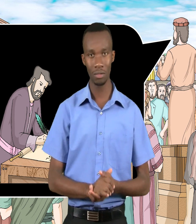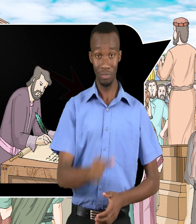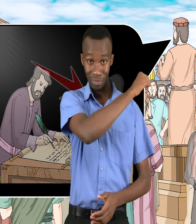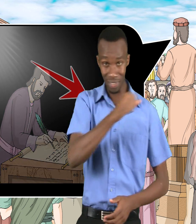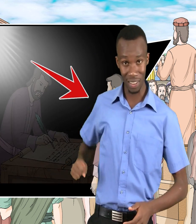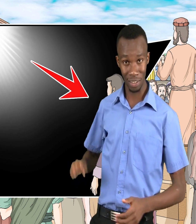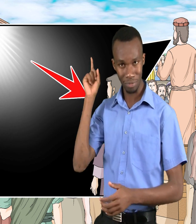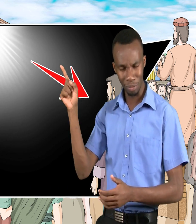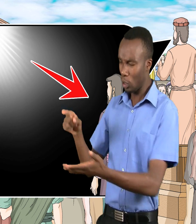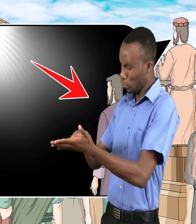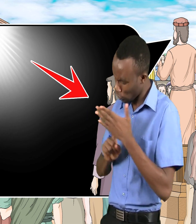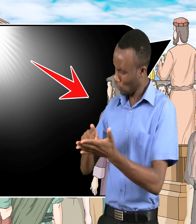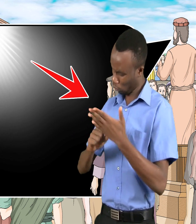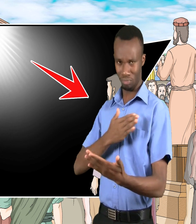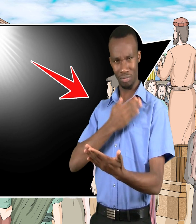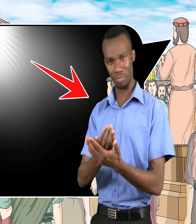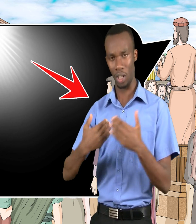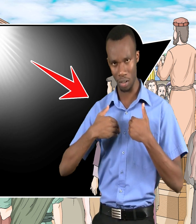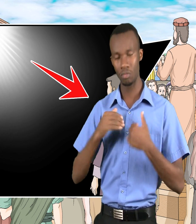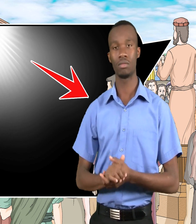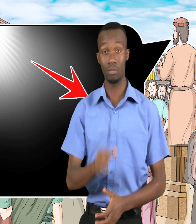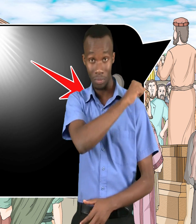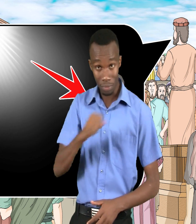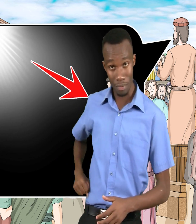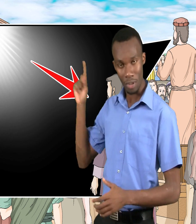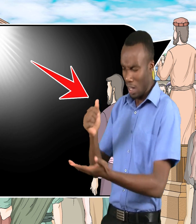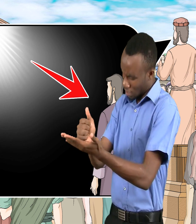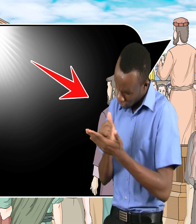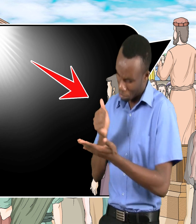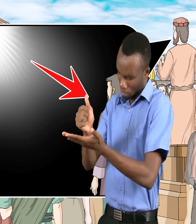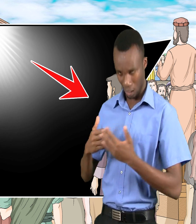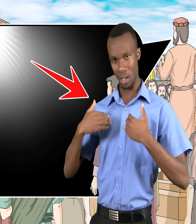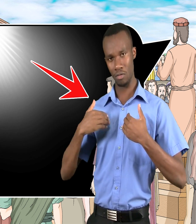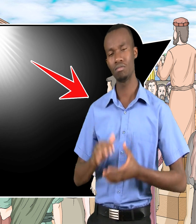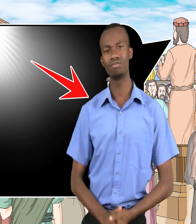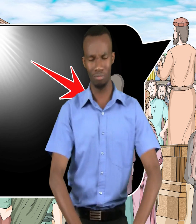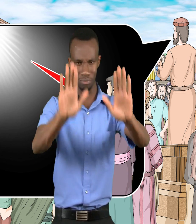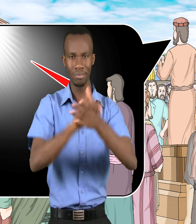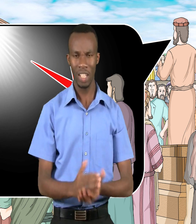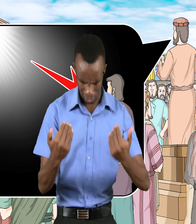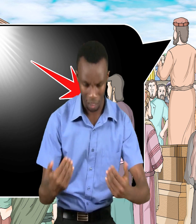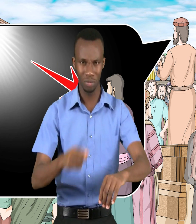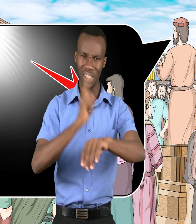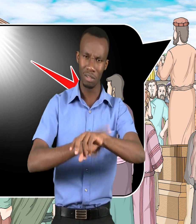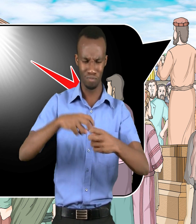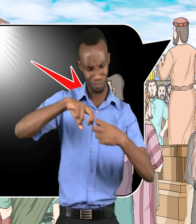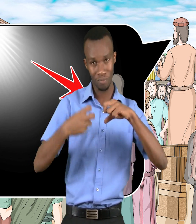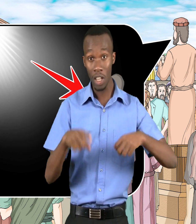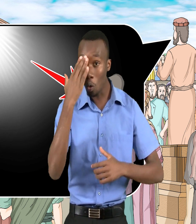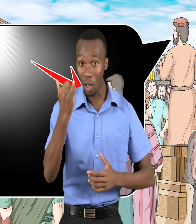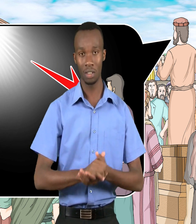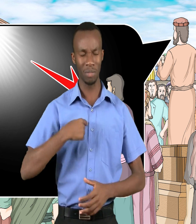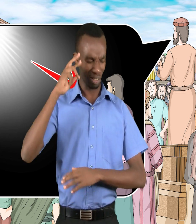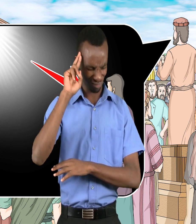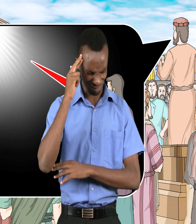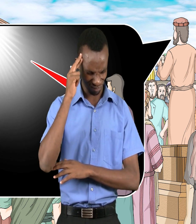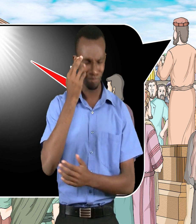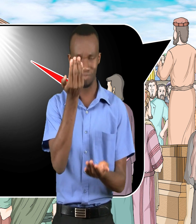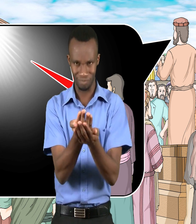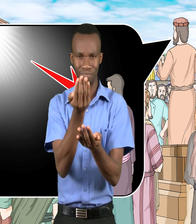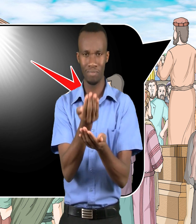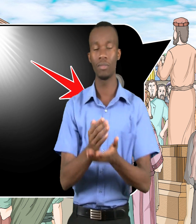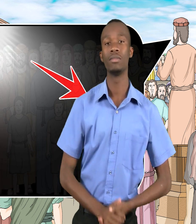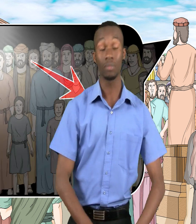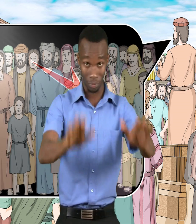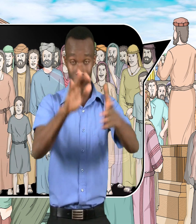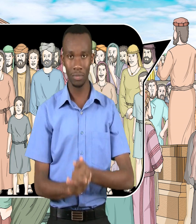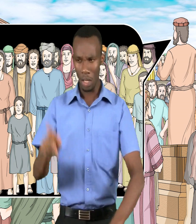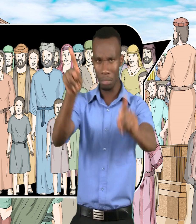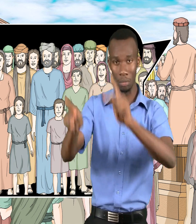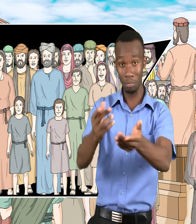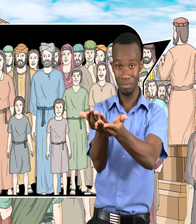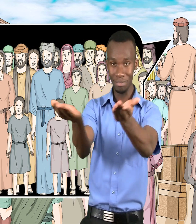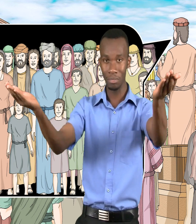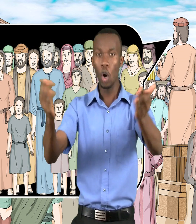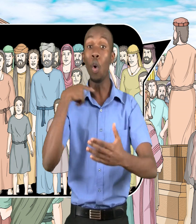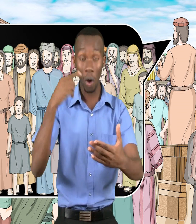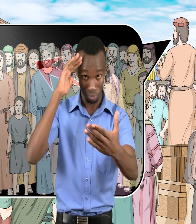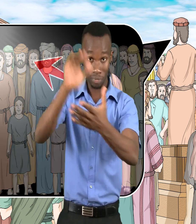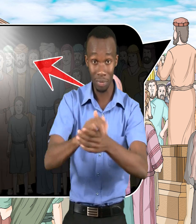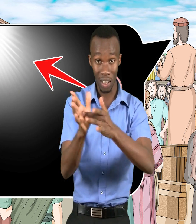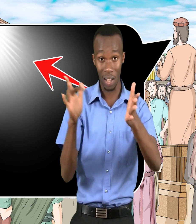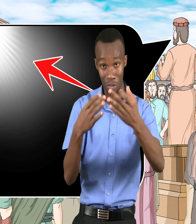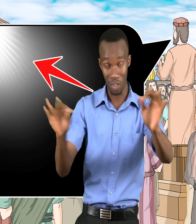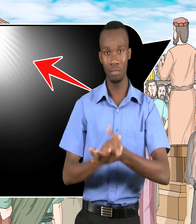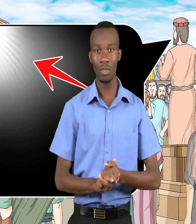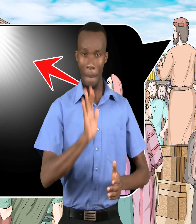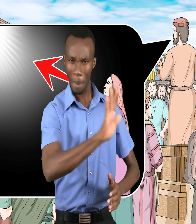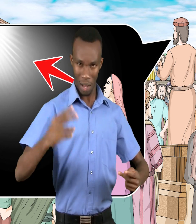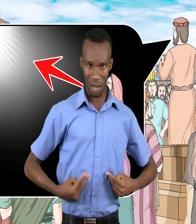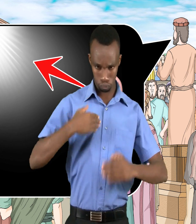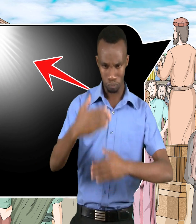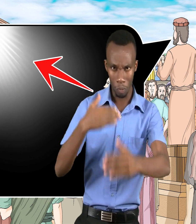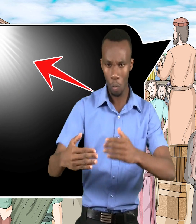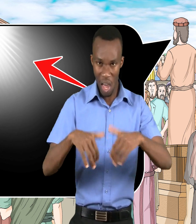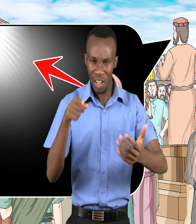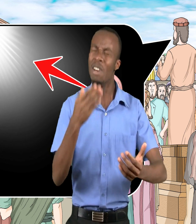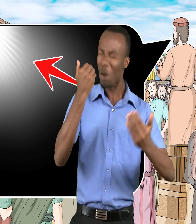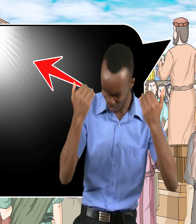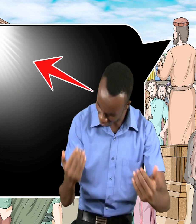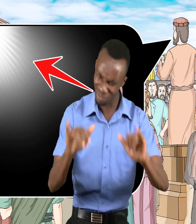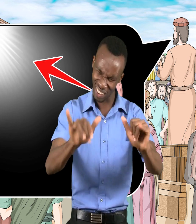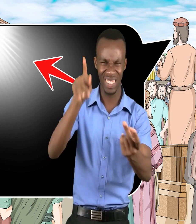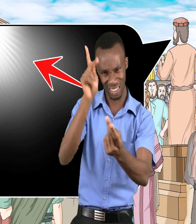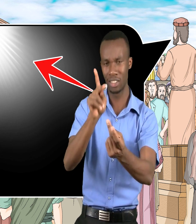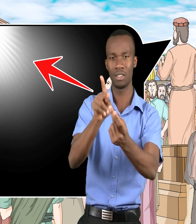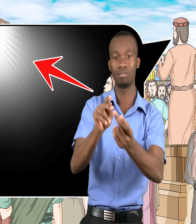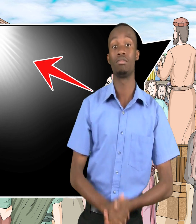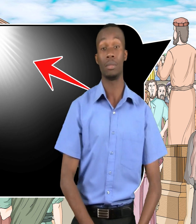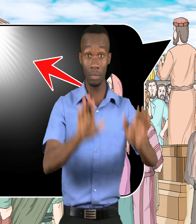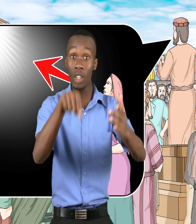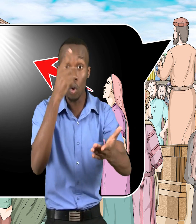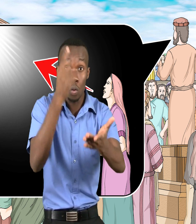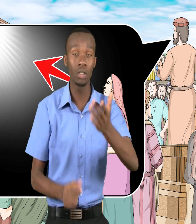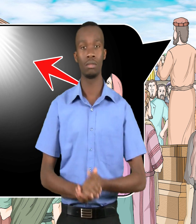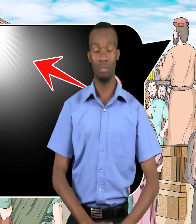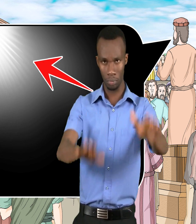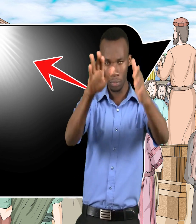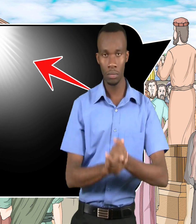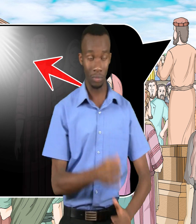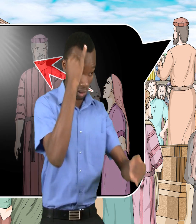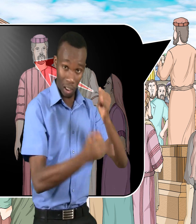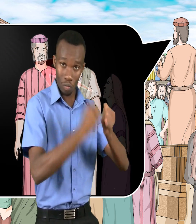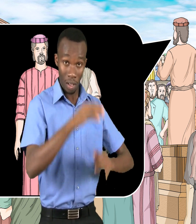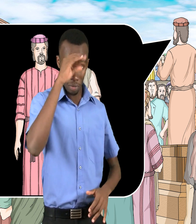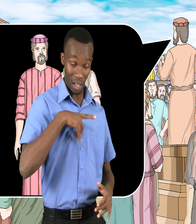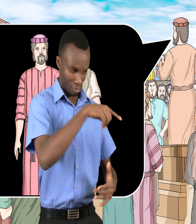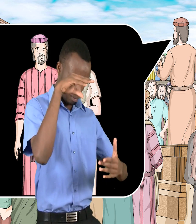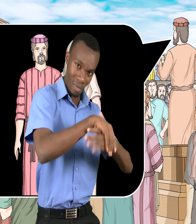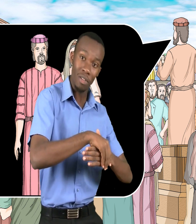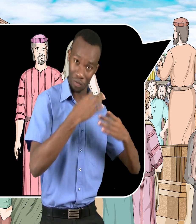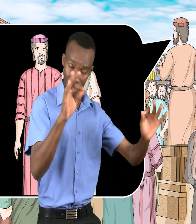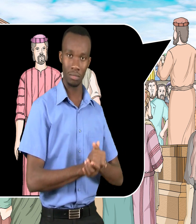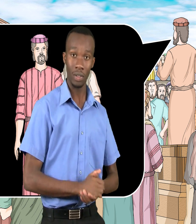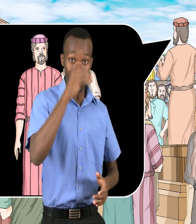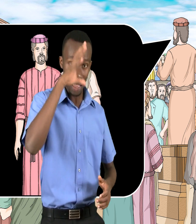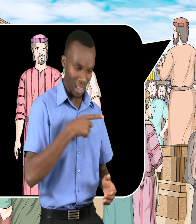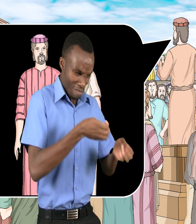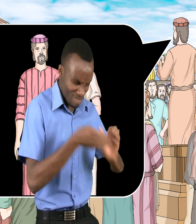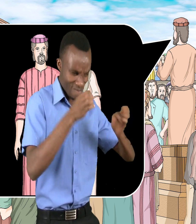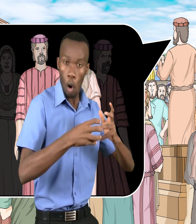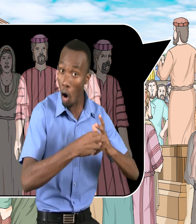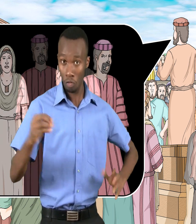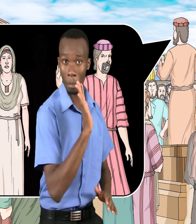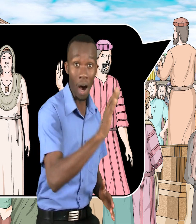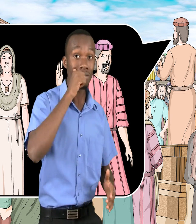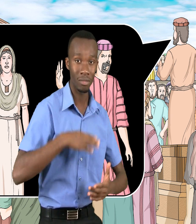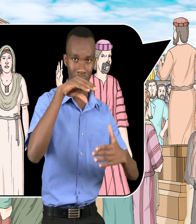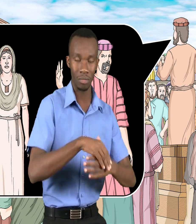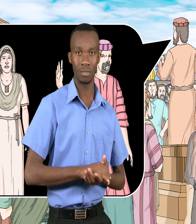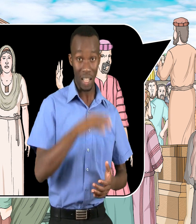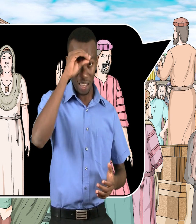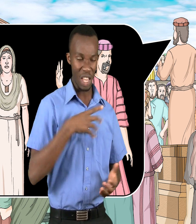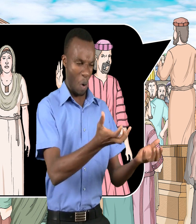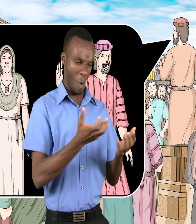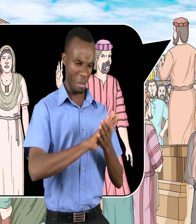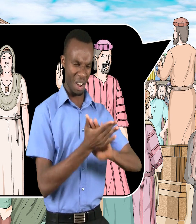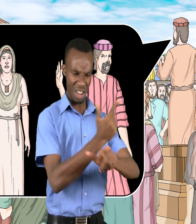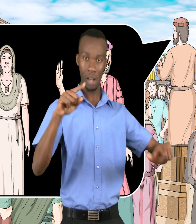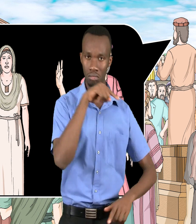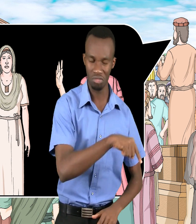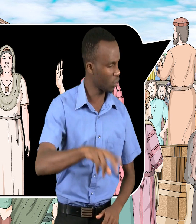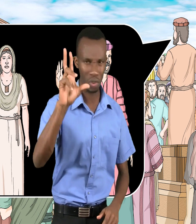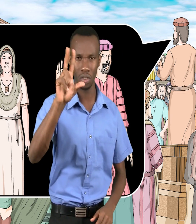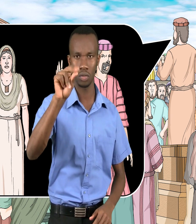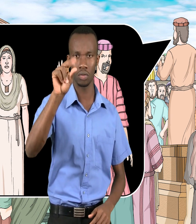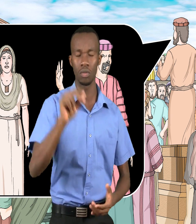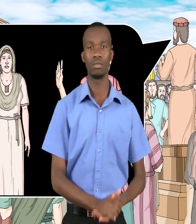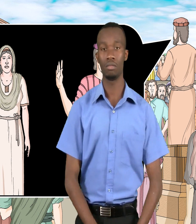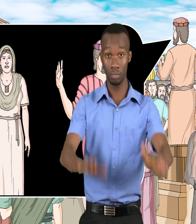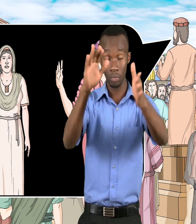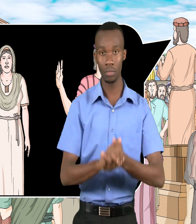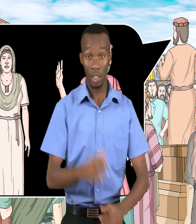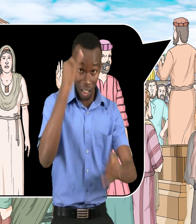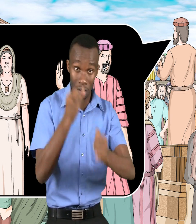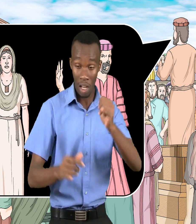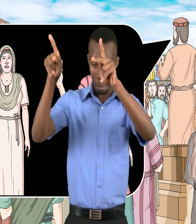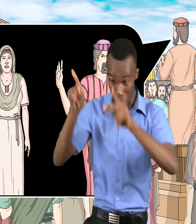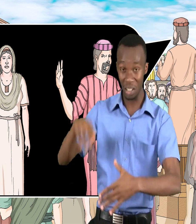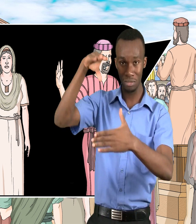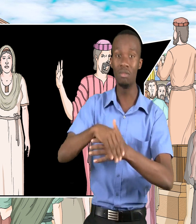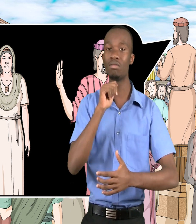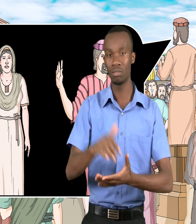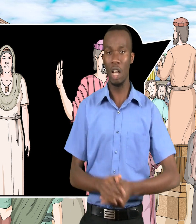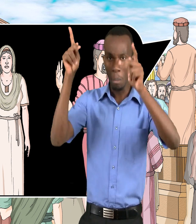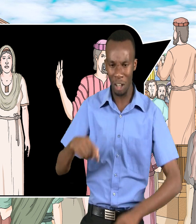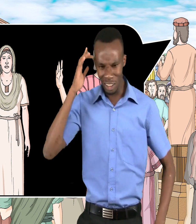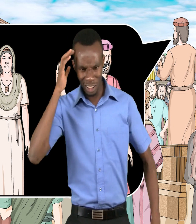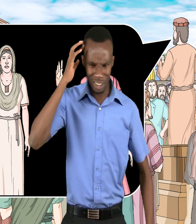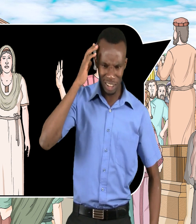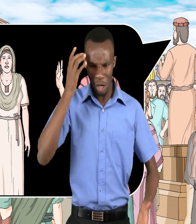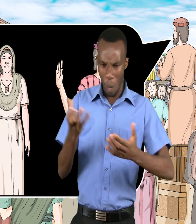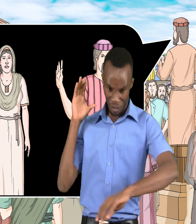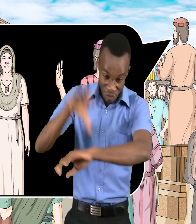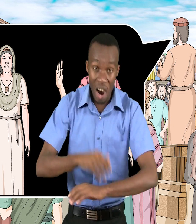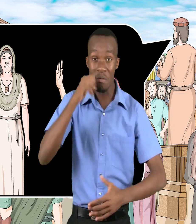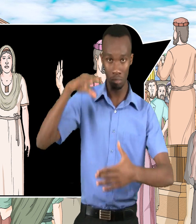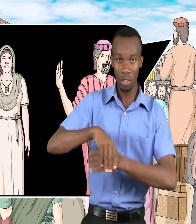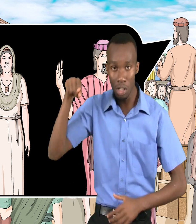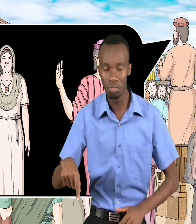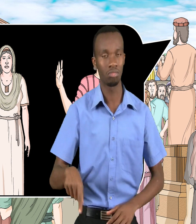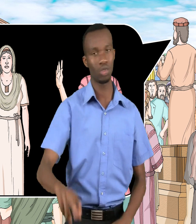Each one should remain in the situation he was in when he was called. Were you a slave when you were called? Do not let it concern you—but if you can gain your freedom, take the opportunity. For he who was a slave when he was called by the Lord is the Lord’s freedman.